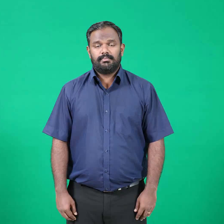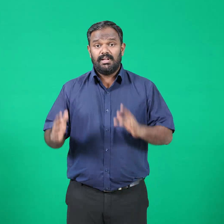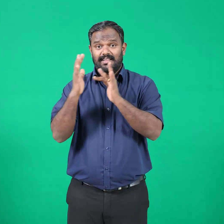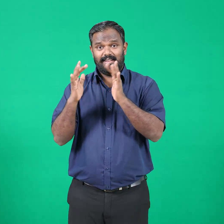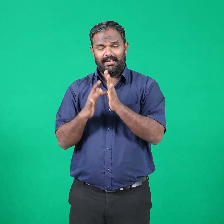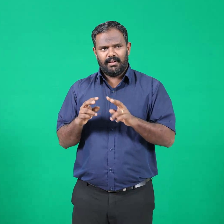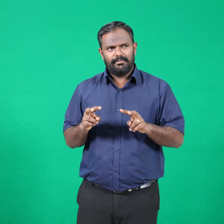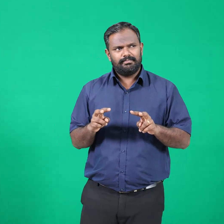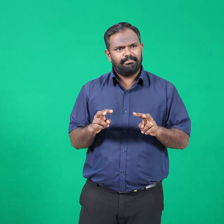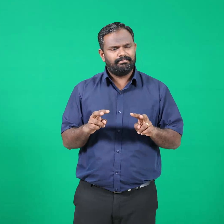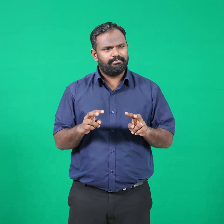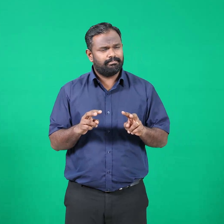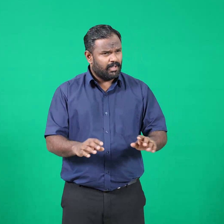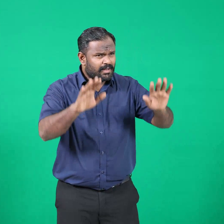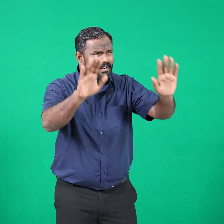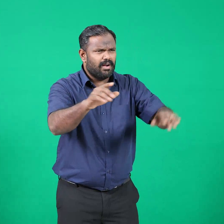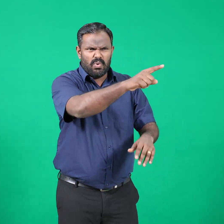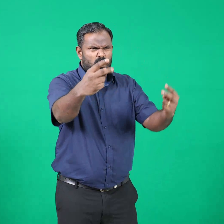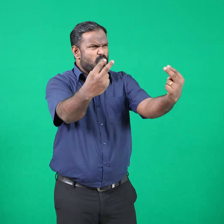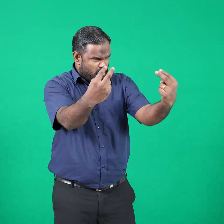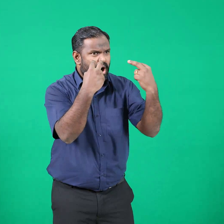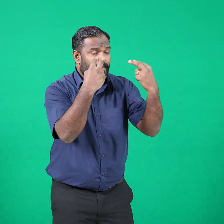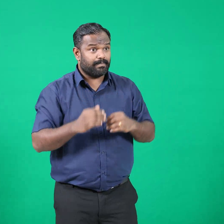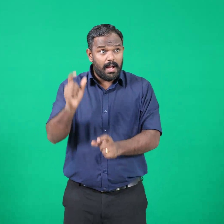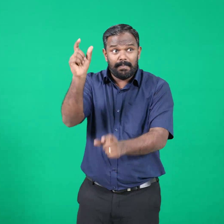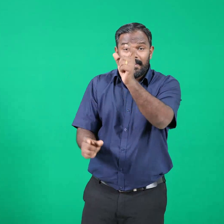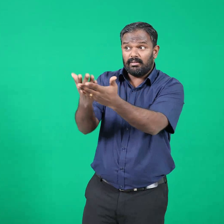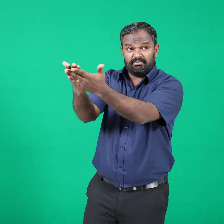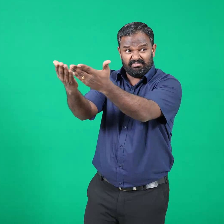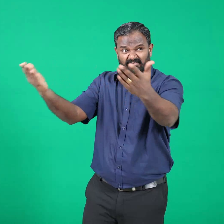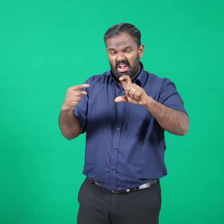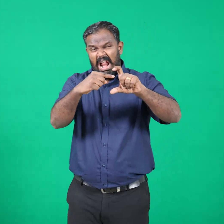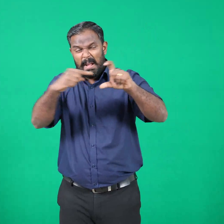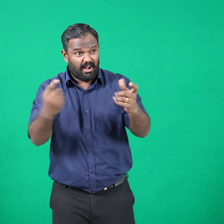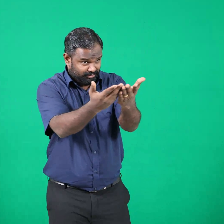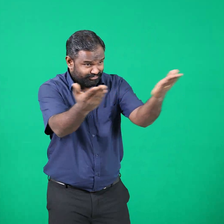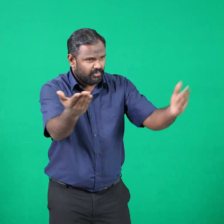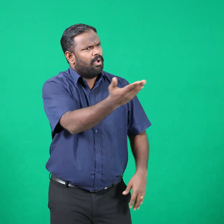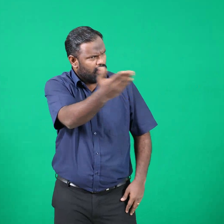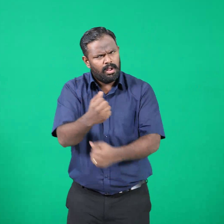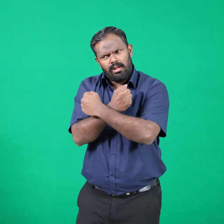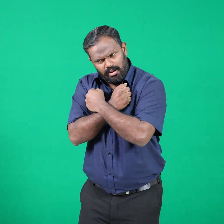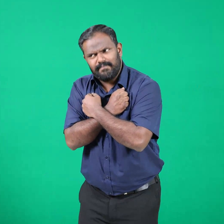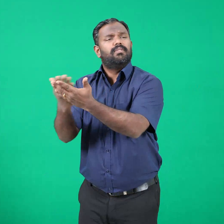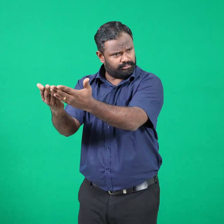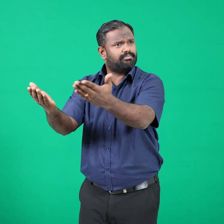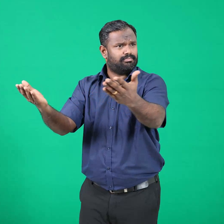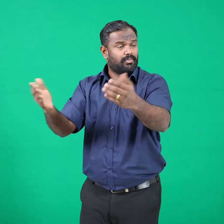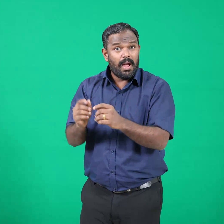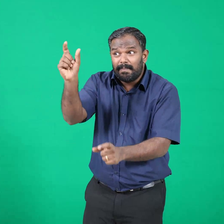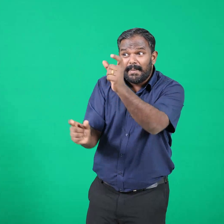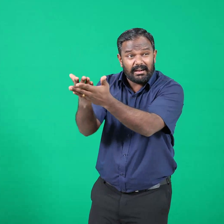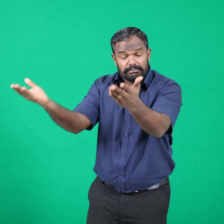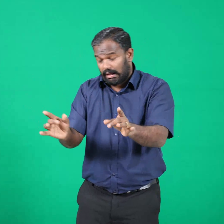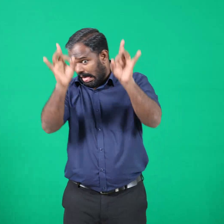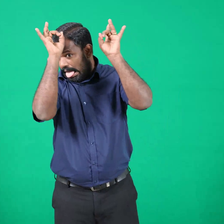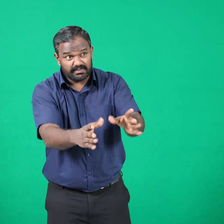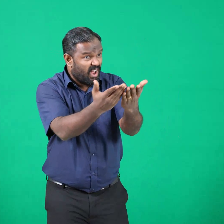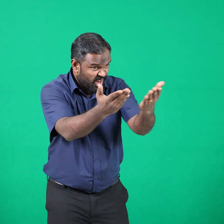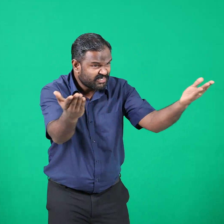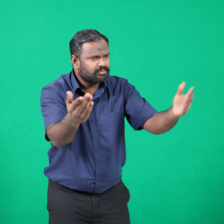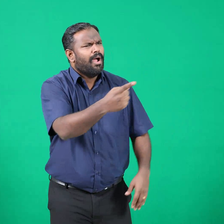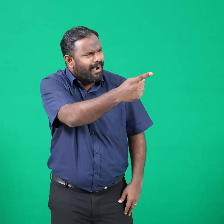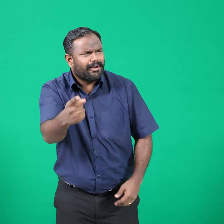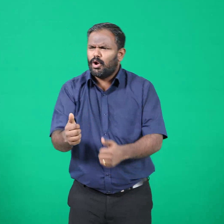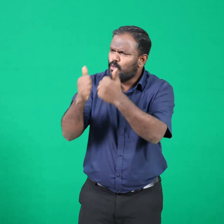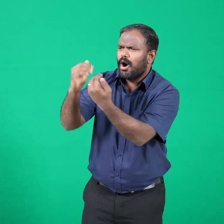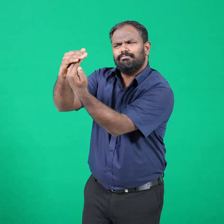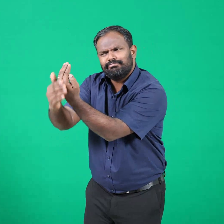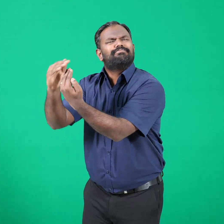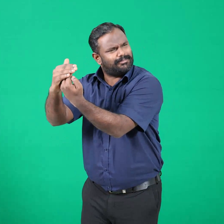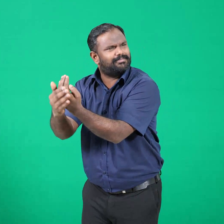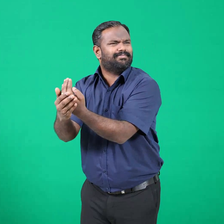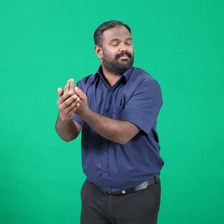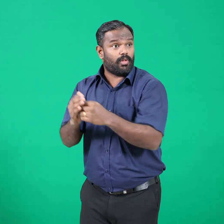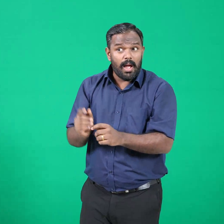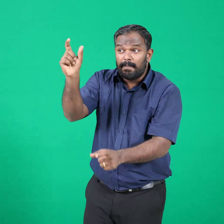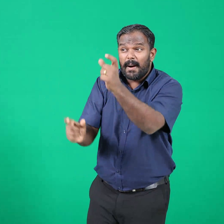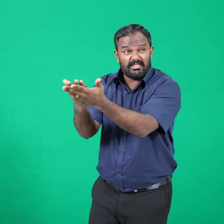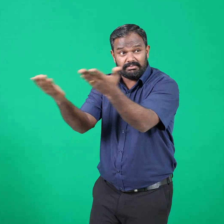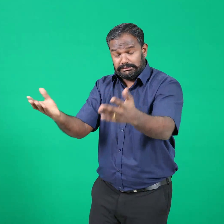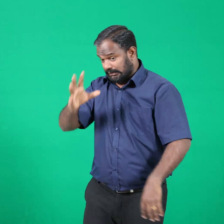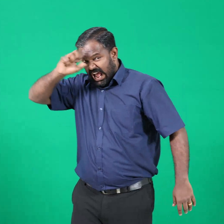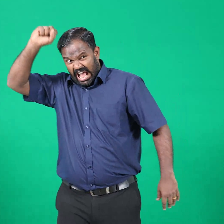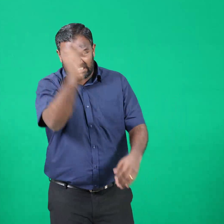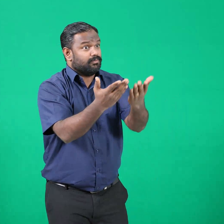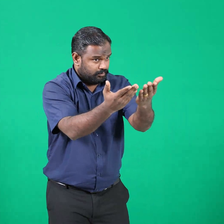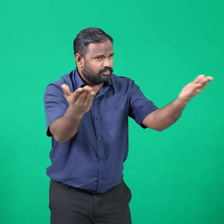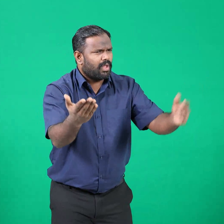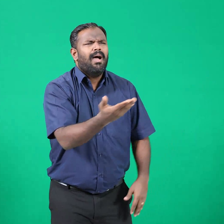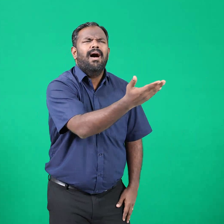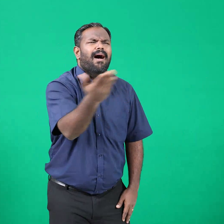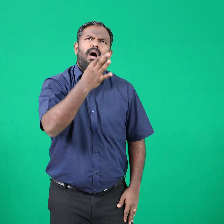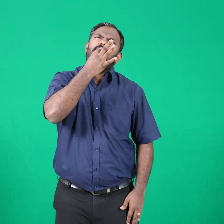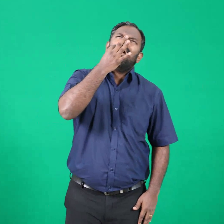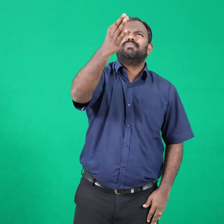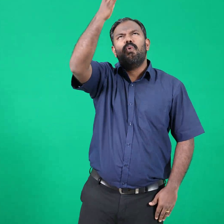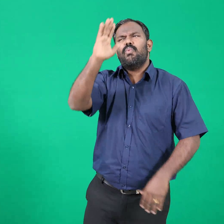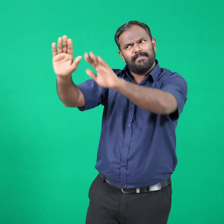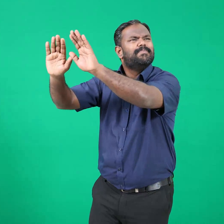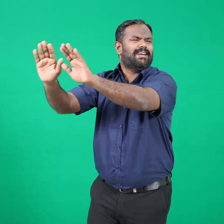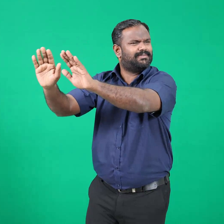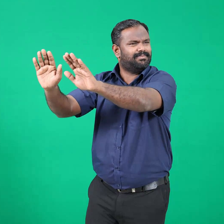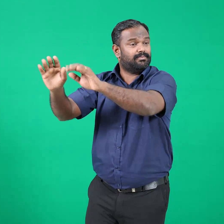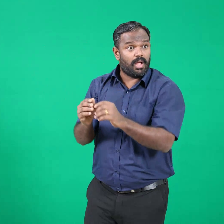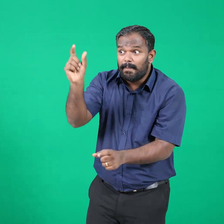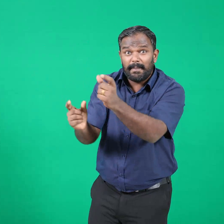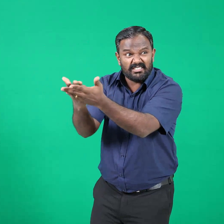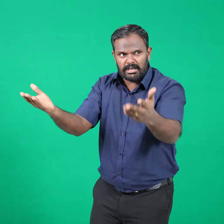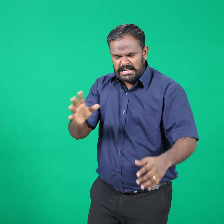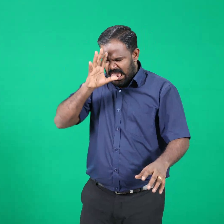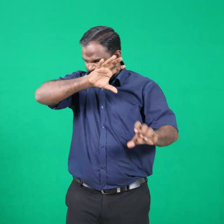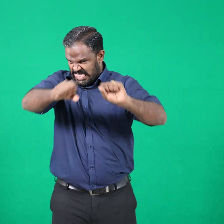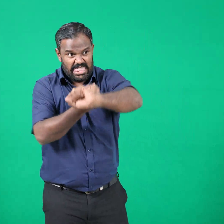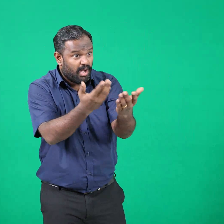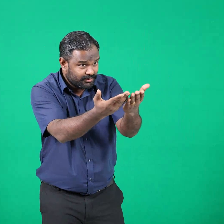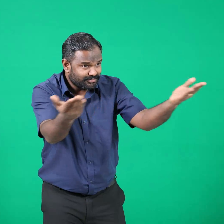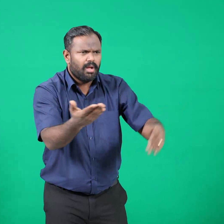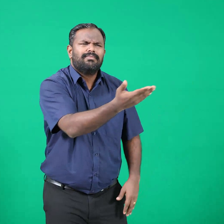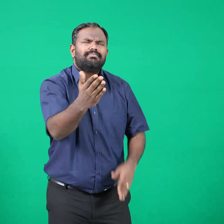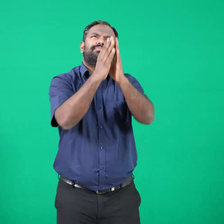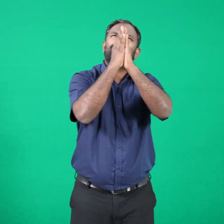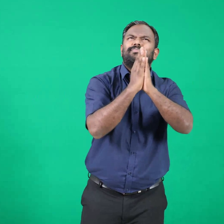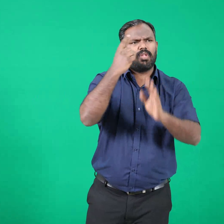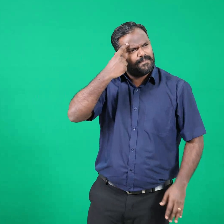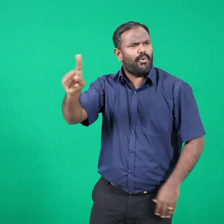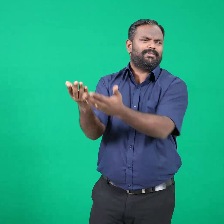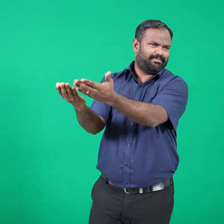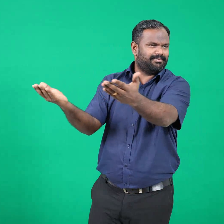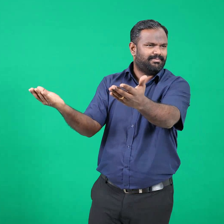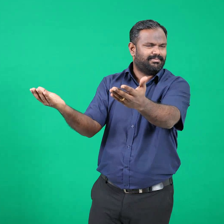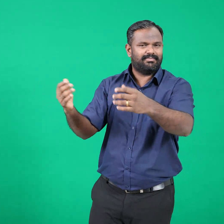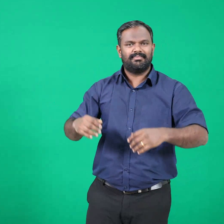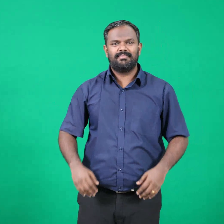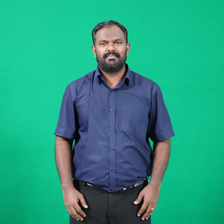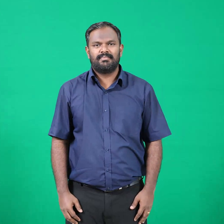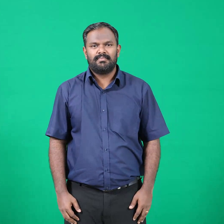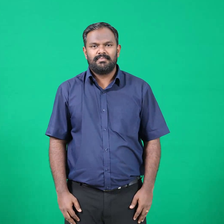But to those of you who will listen, I say: Love your enemies, do good to those who hate you, bless those who curse you, pray for those who mistreat you.